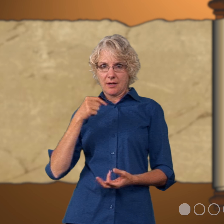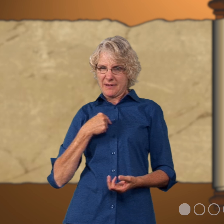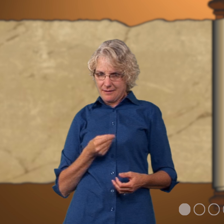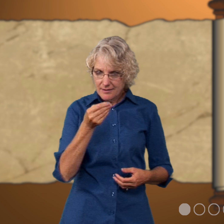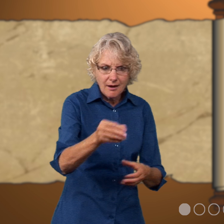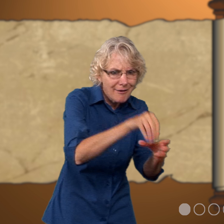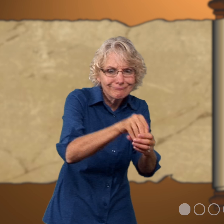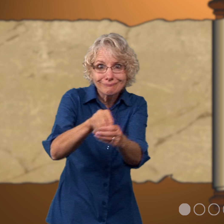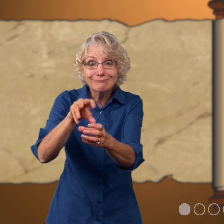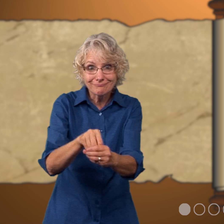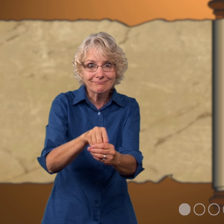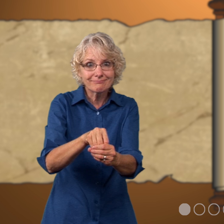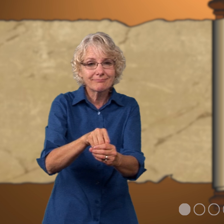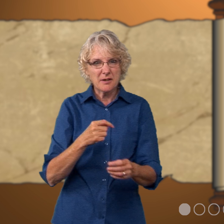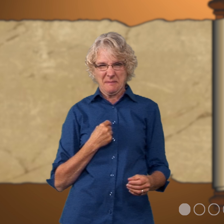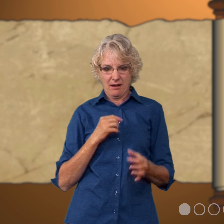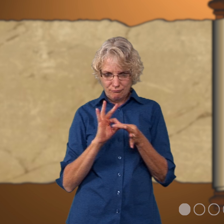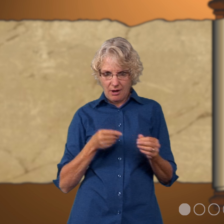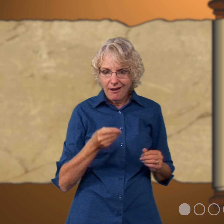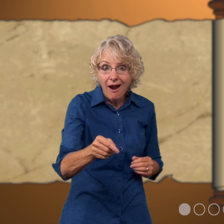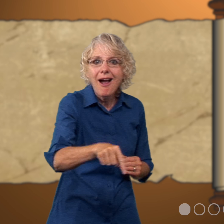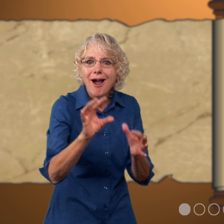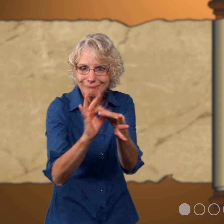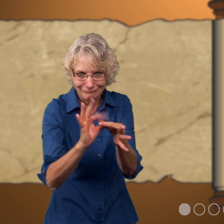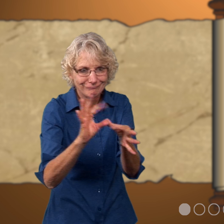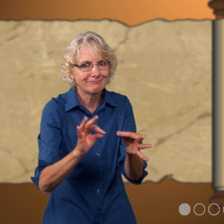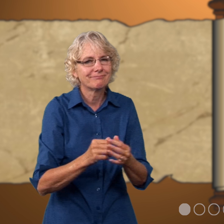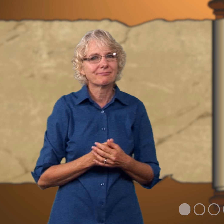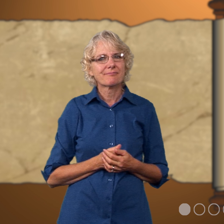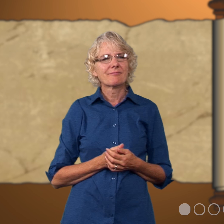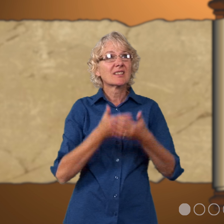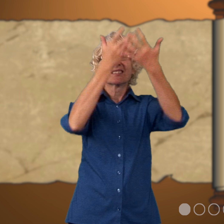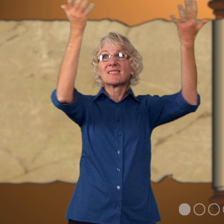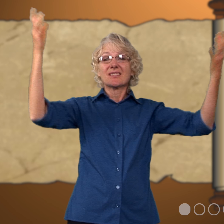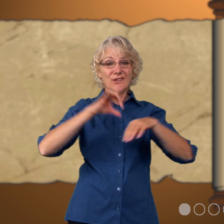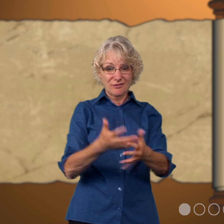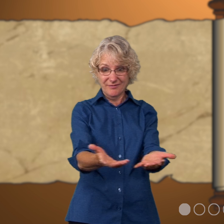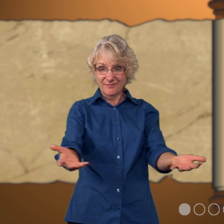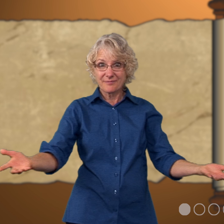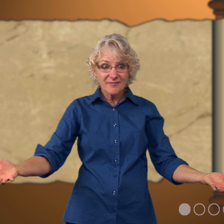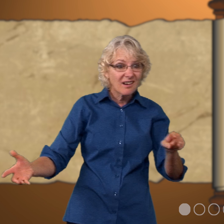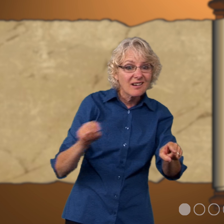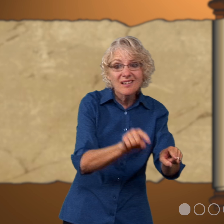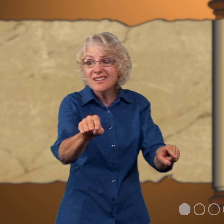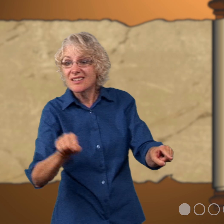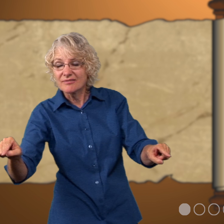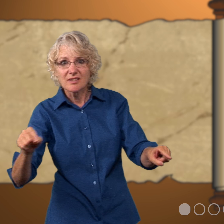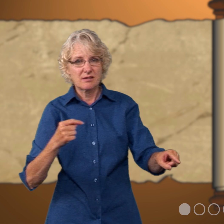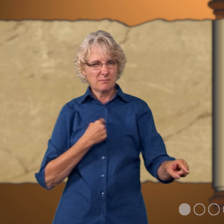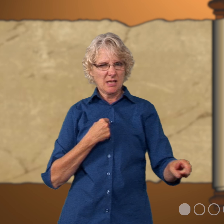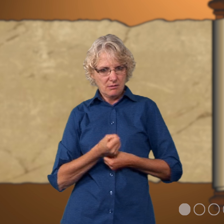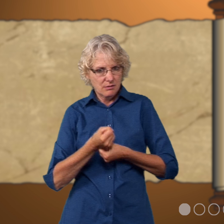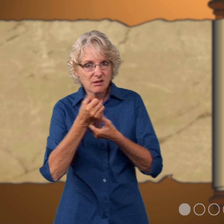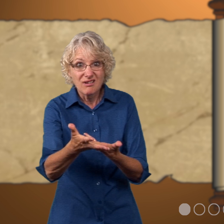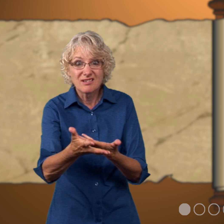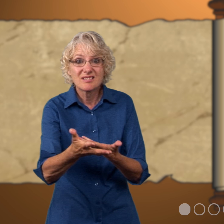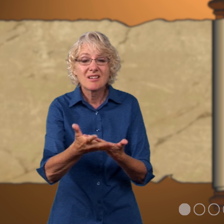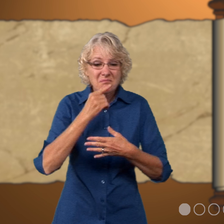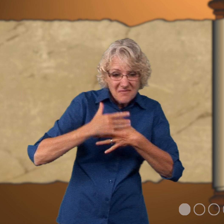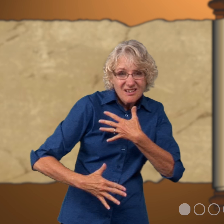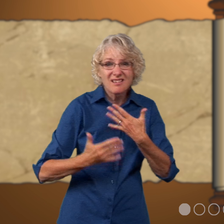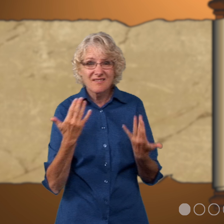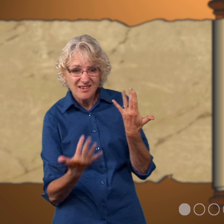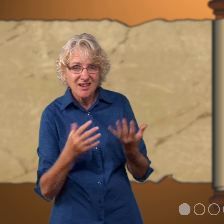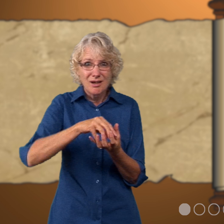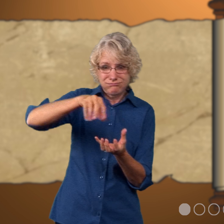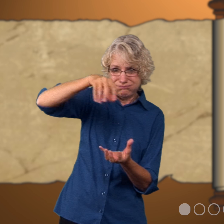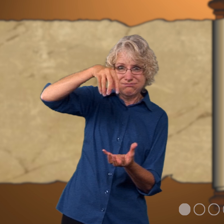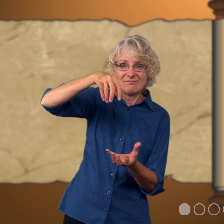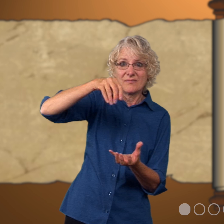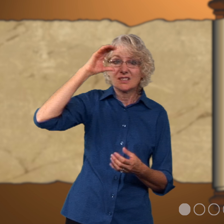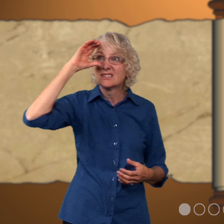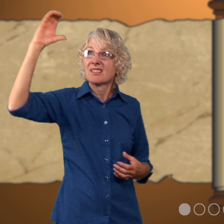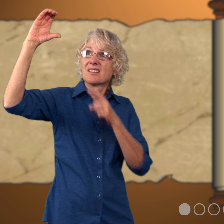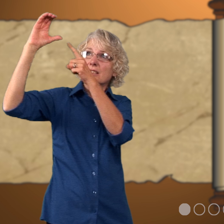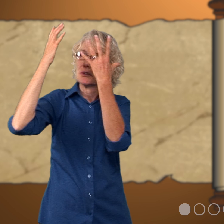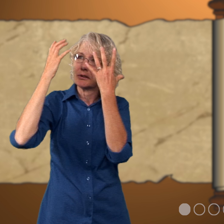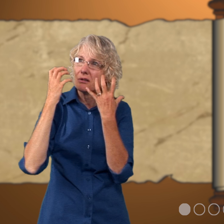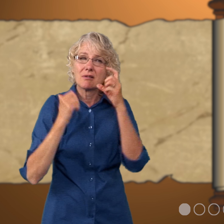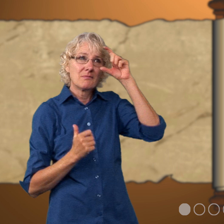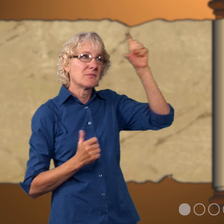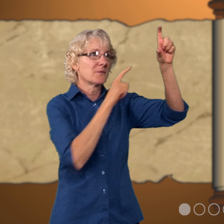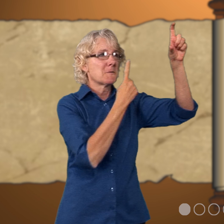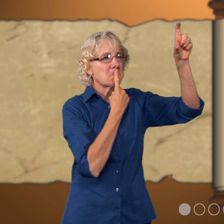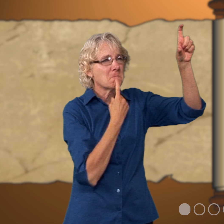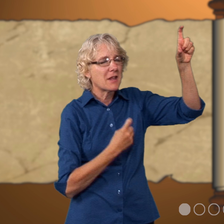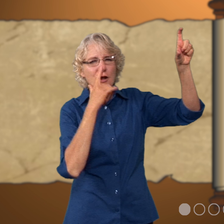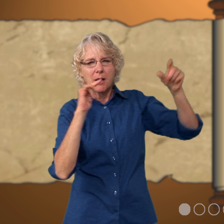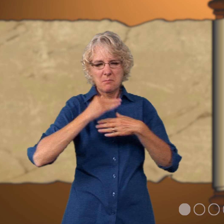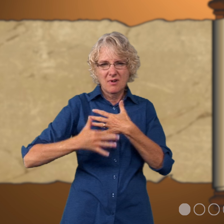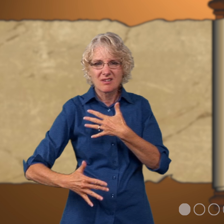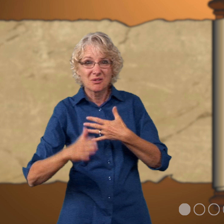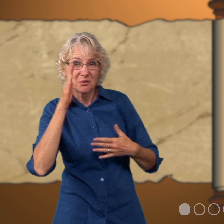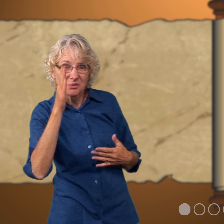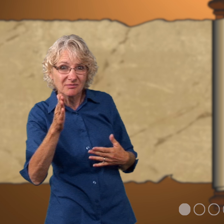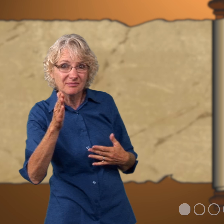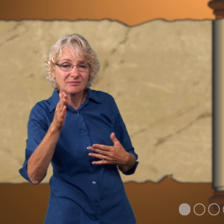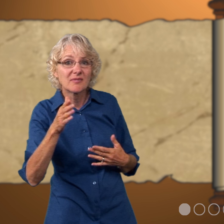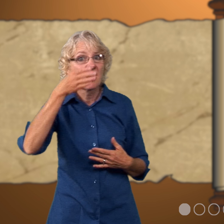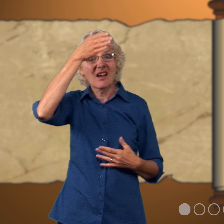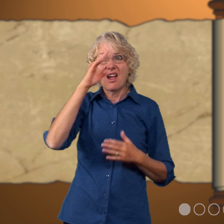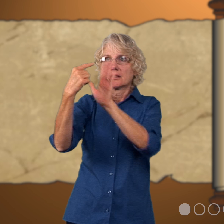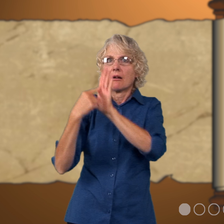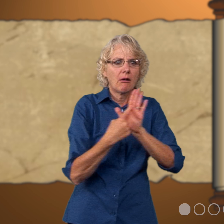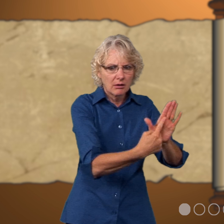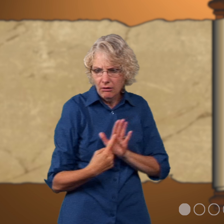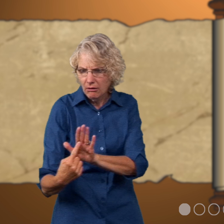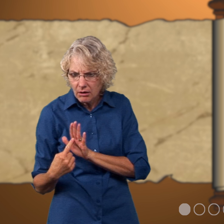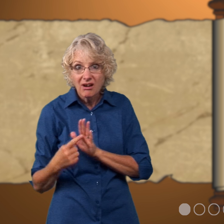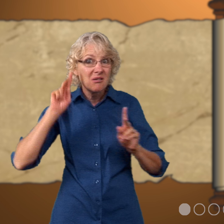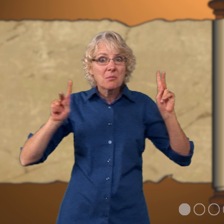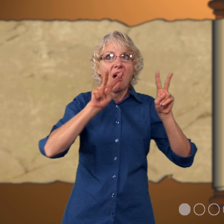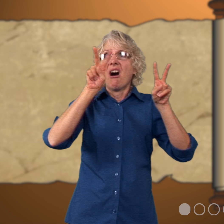I will show wonders in the heavens above and signs on the earth below, blood and fire and billows of smoke.